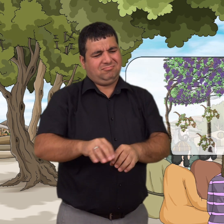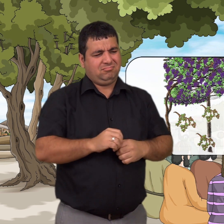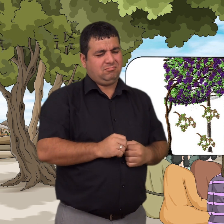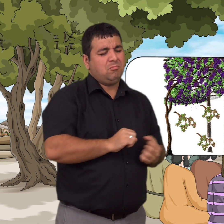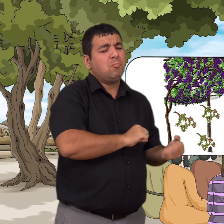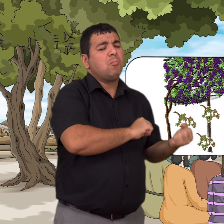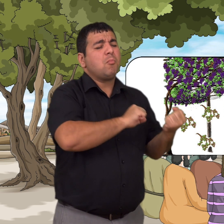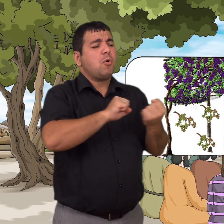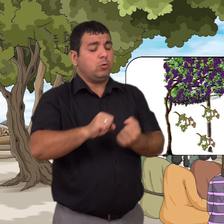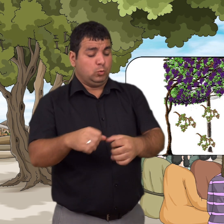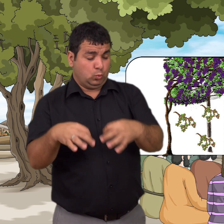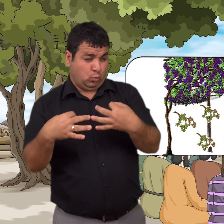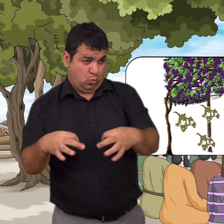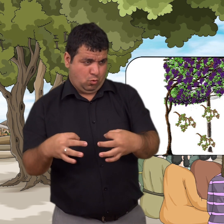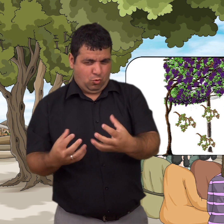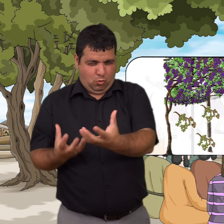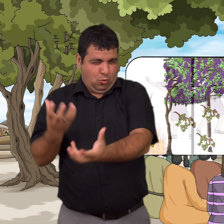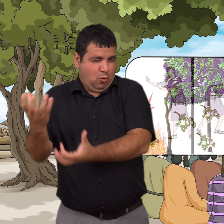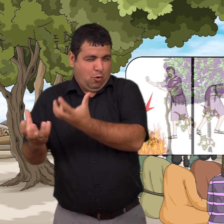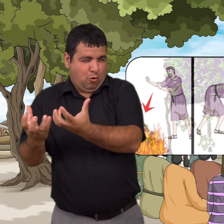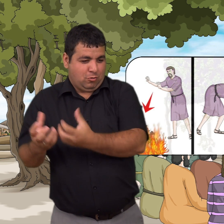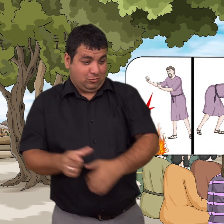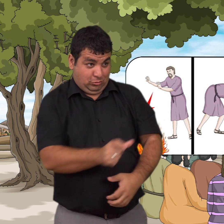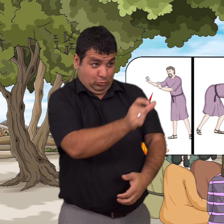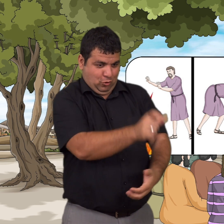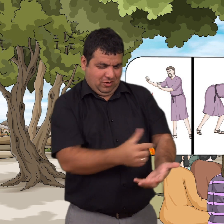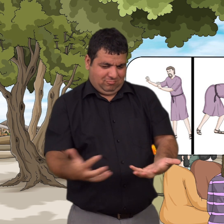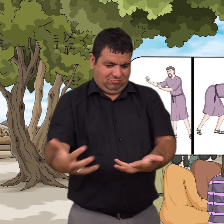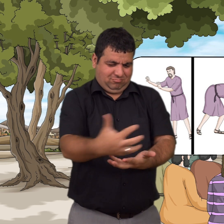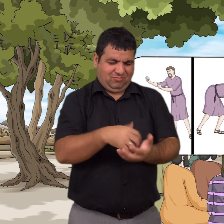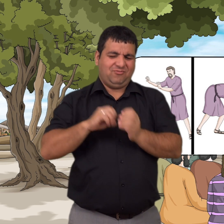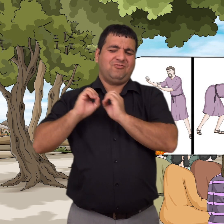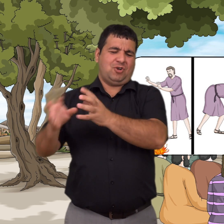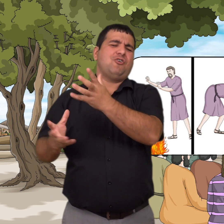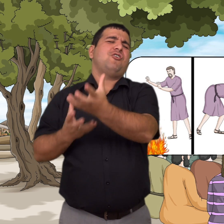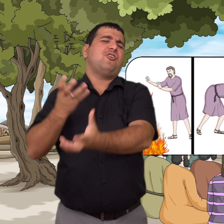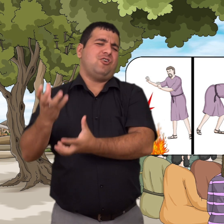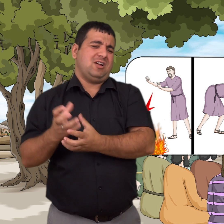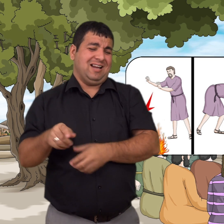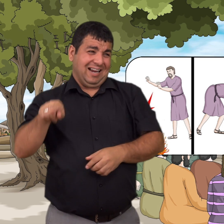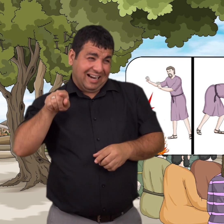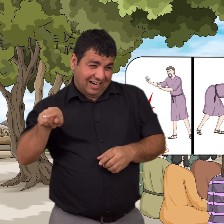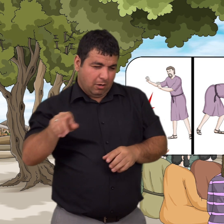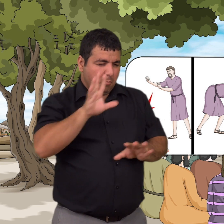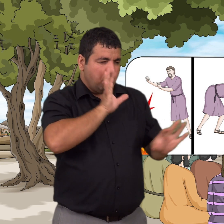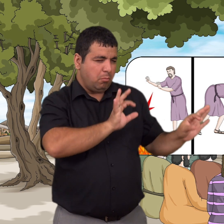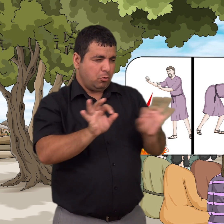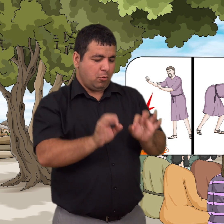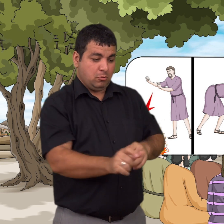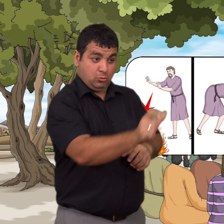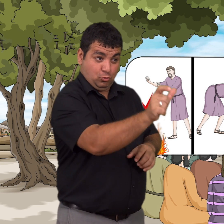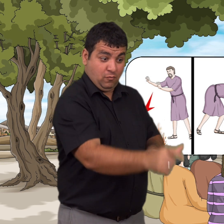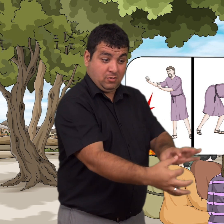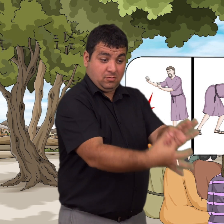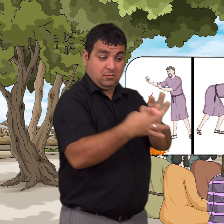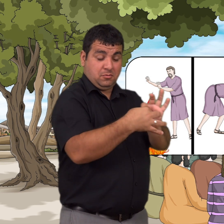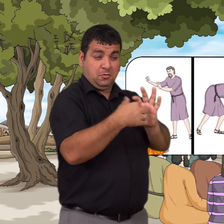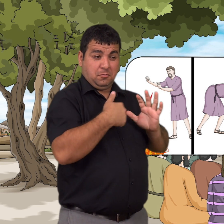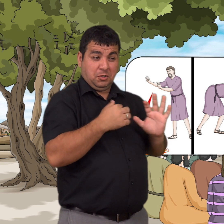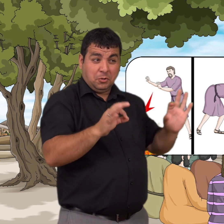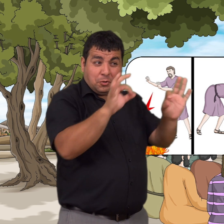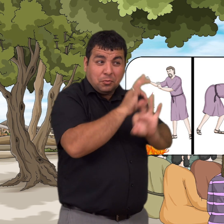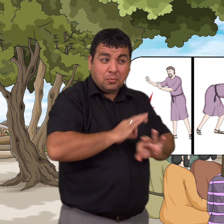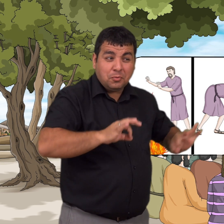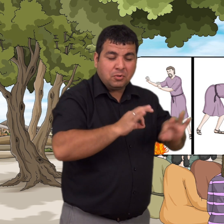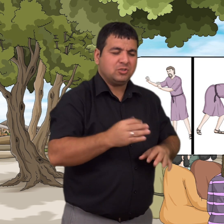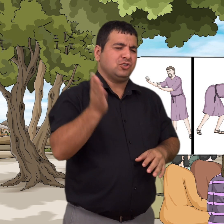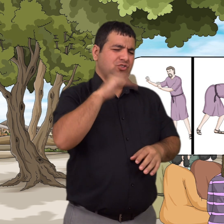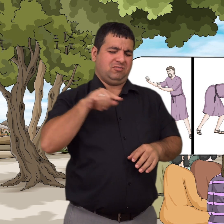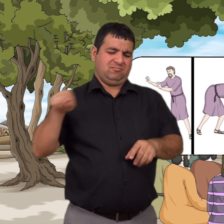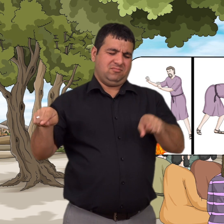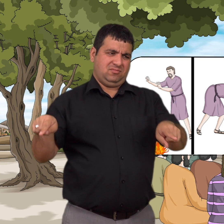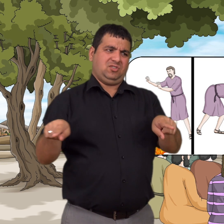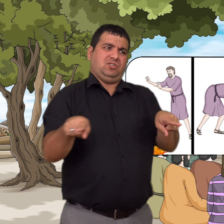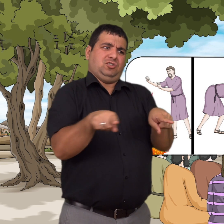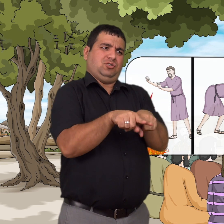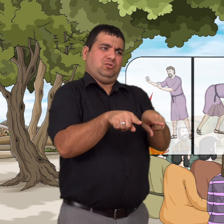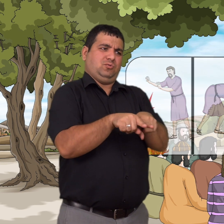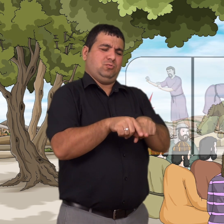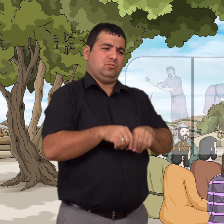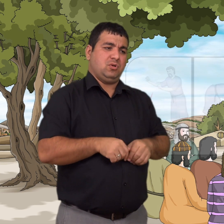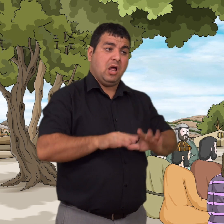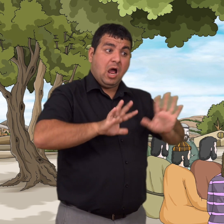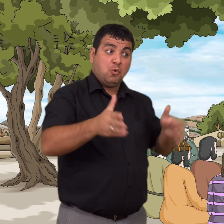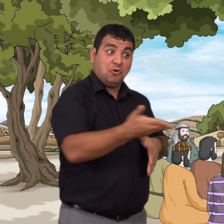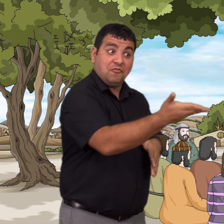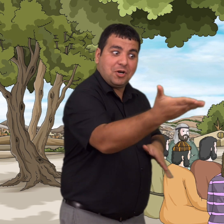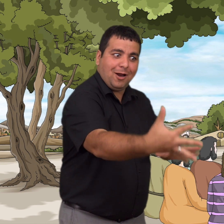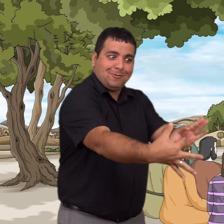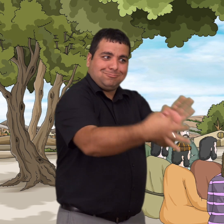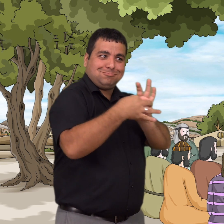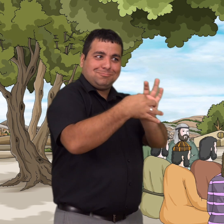If anyone does not remain in Me, he is like a branch that is thrown away and withers.